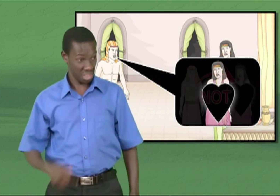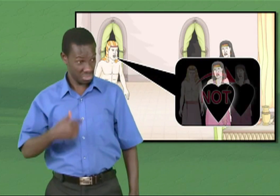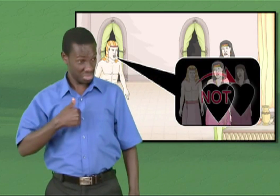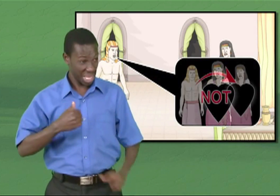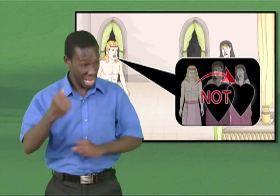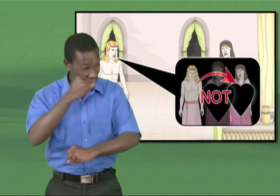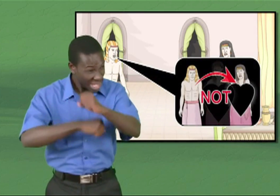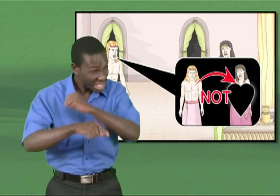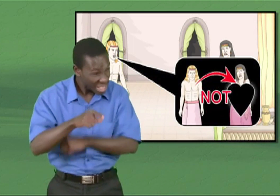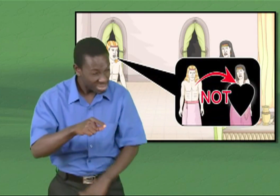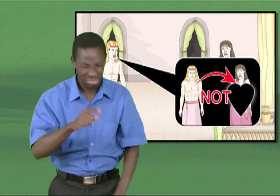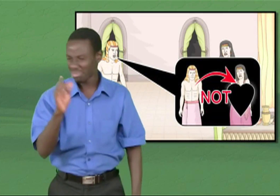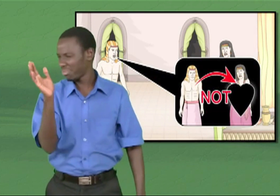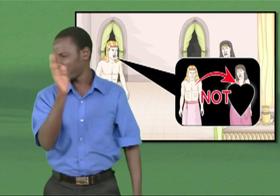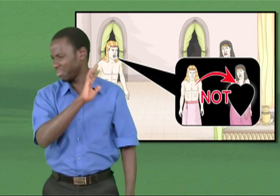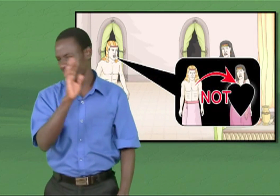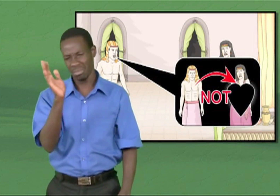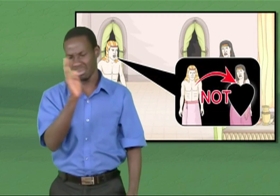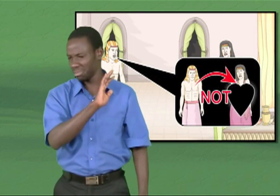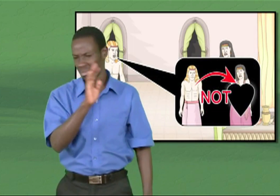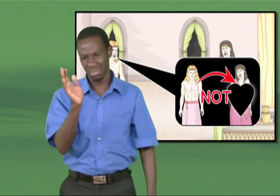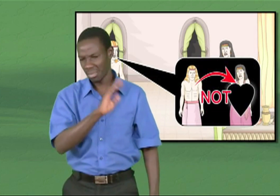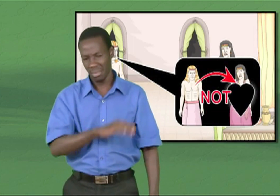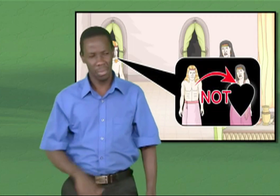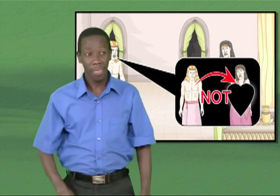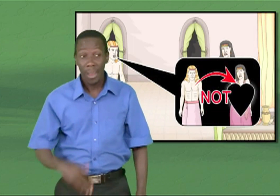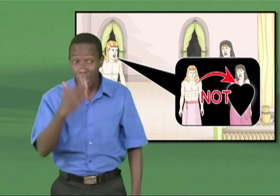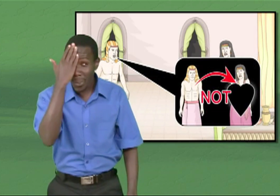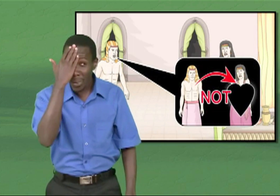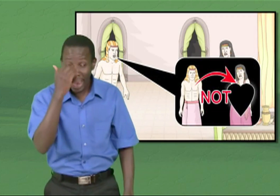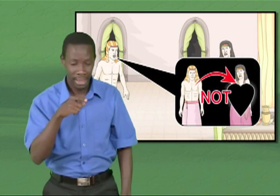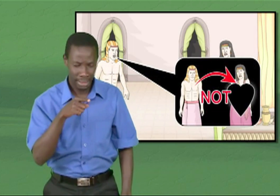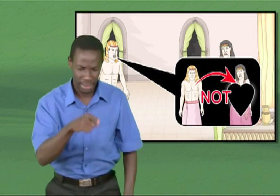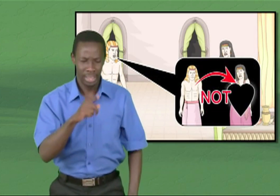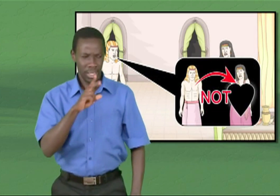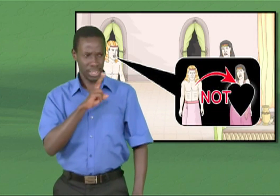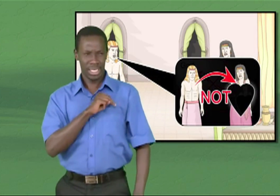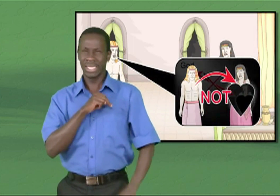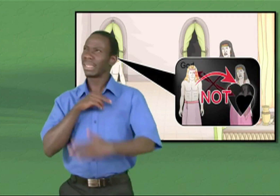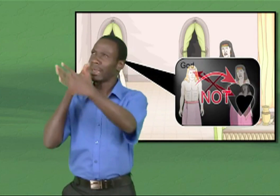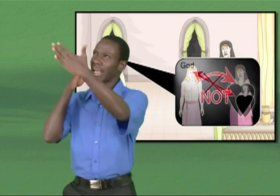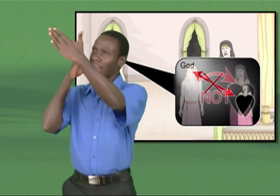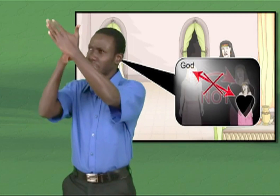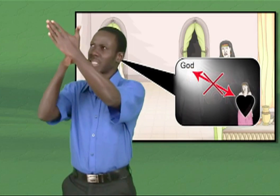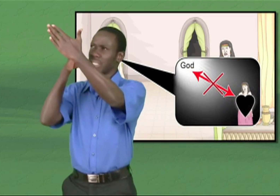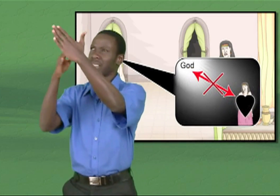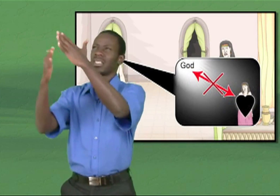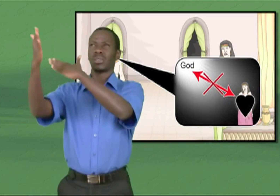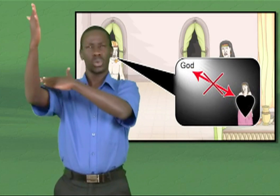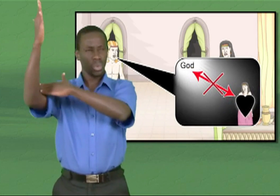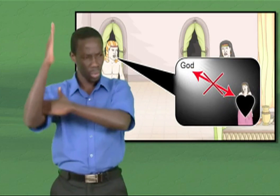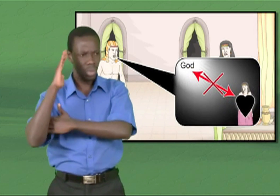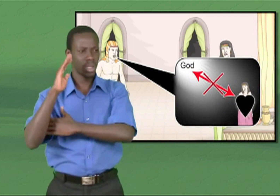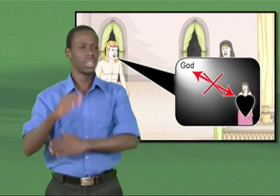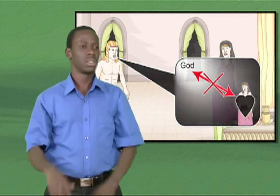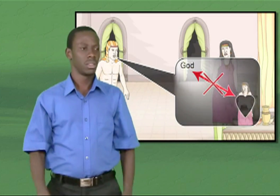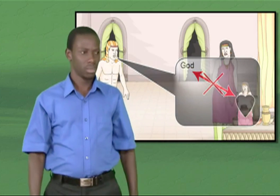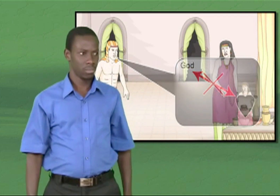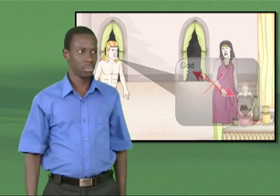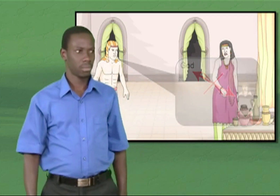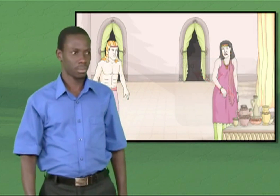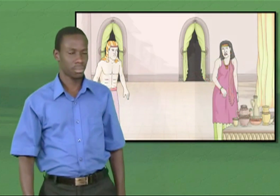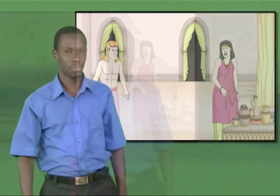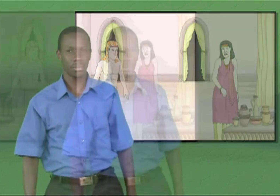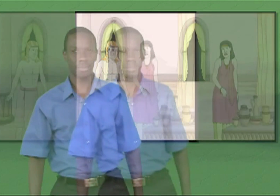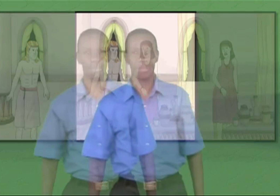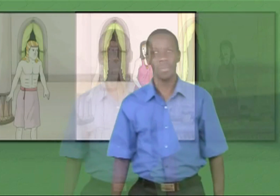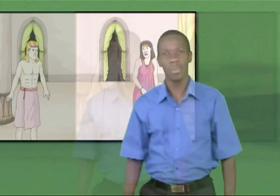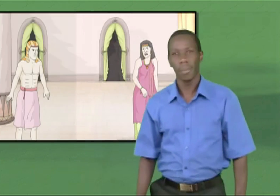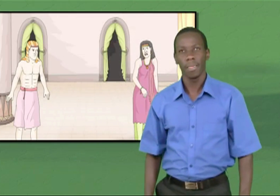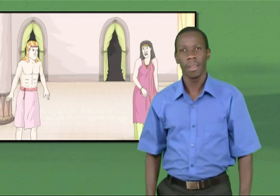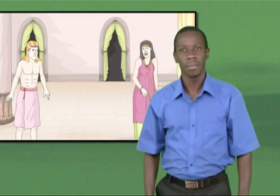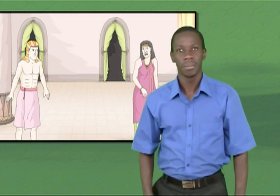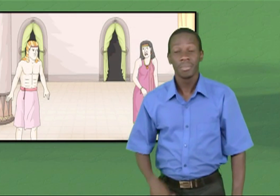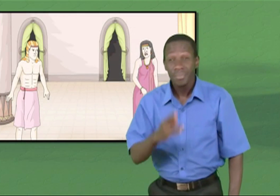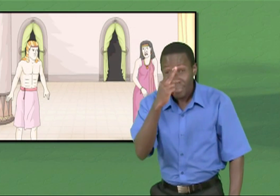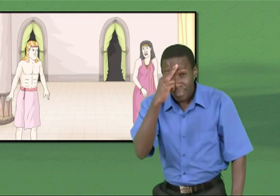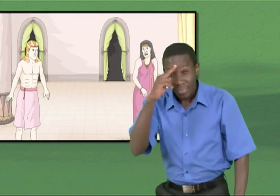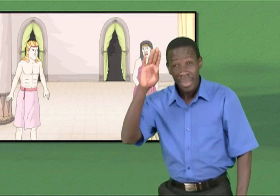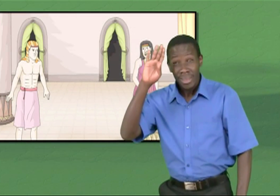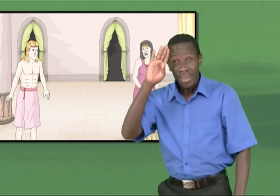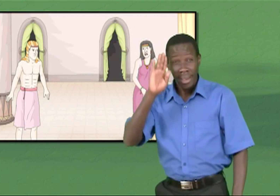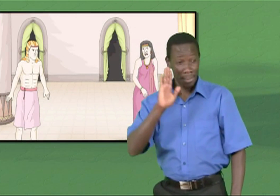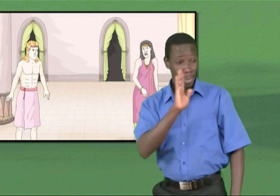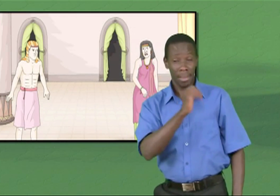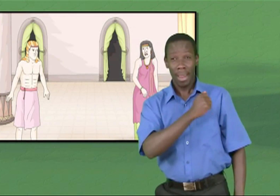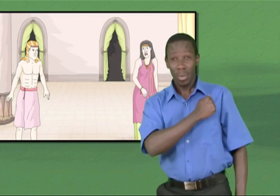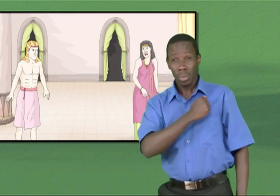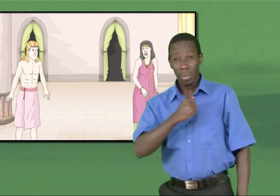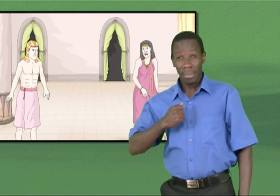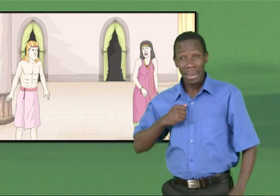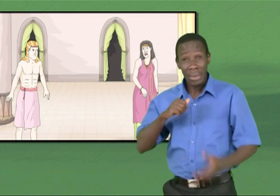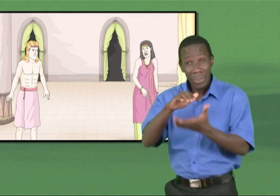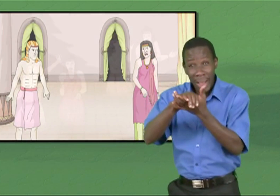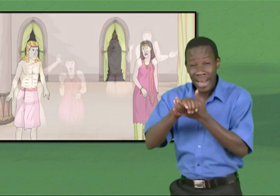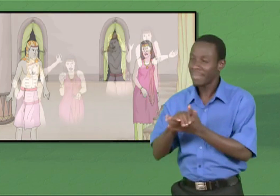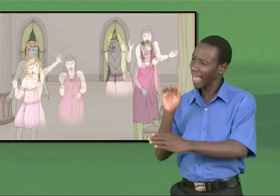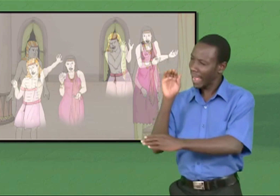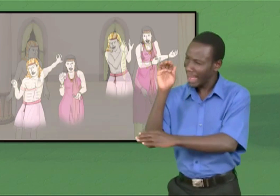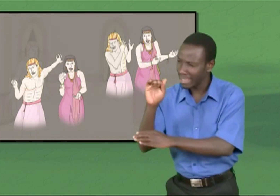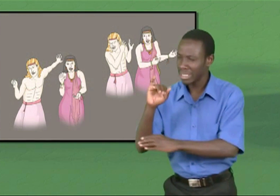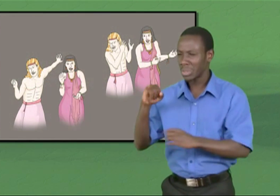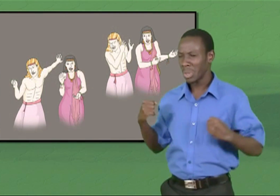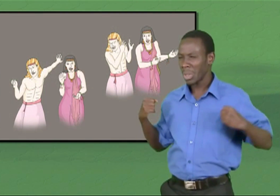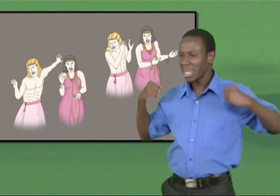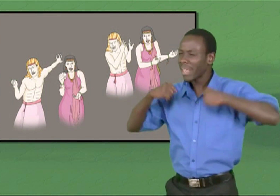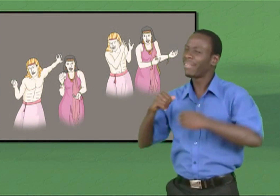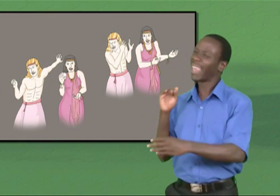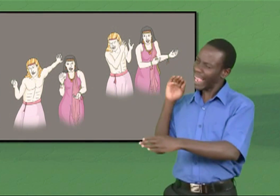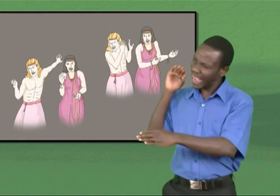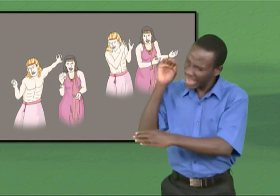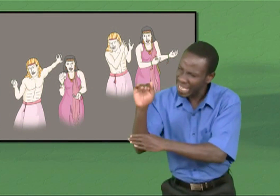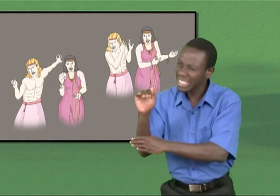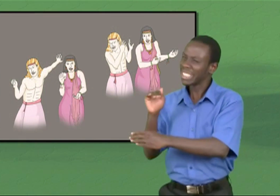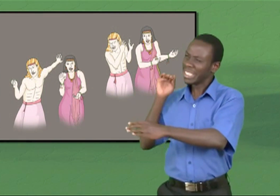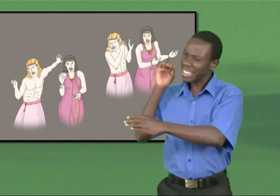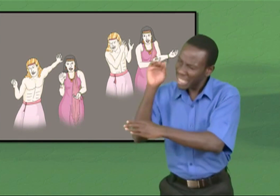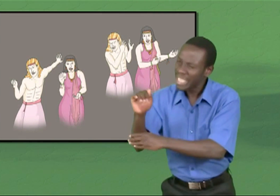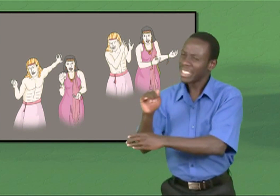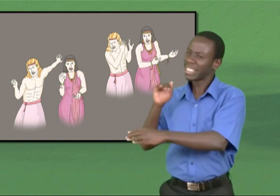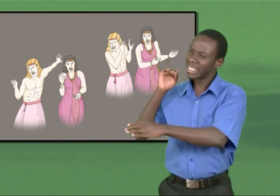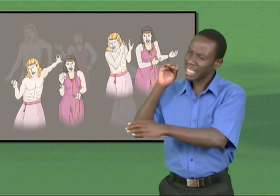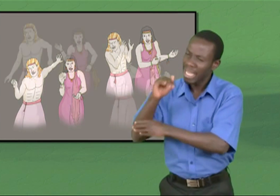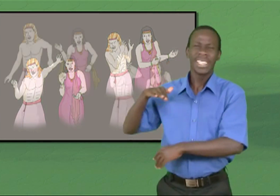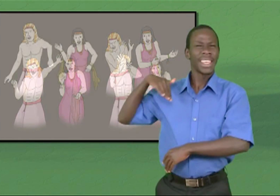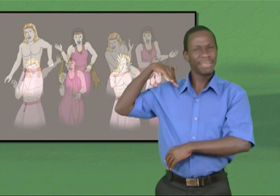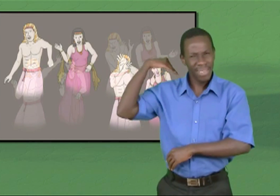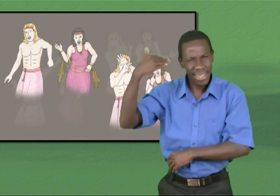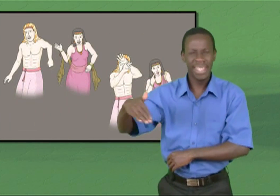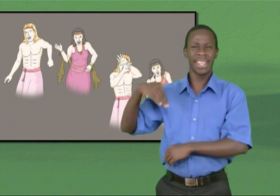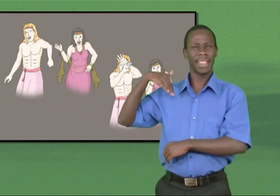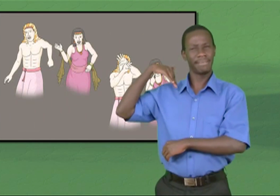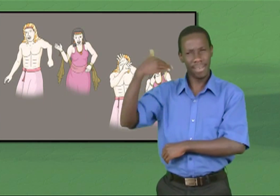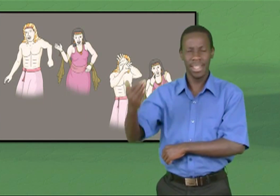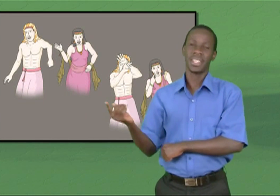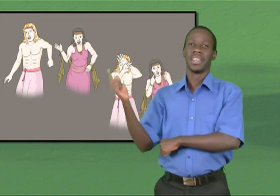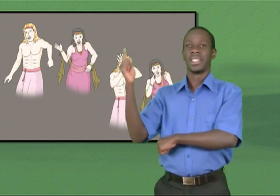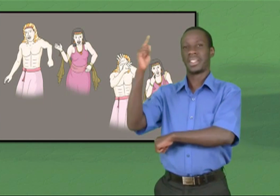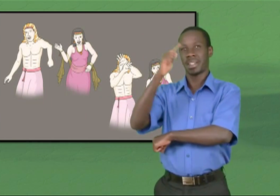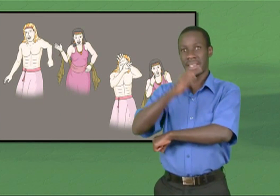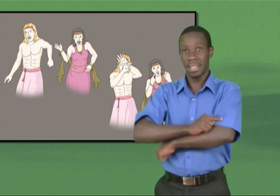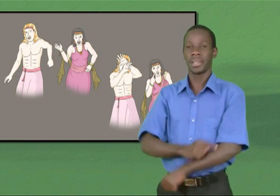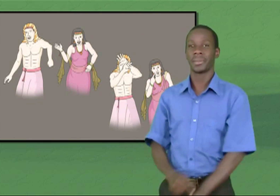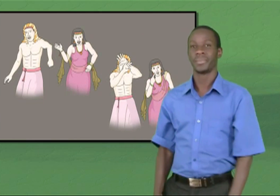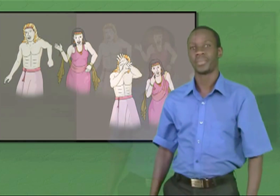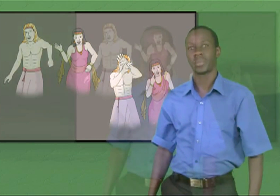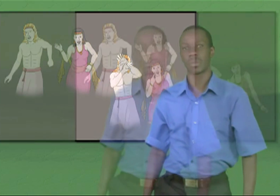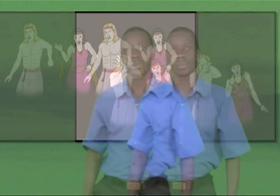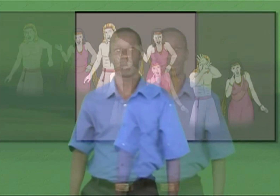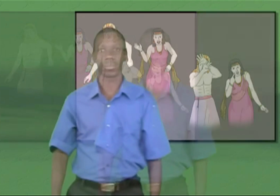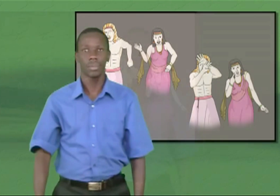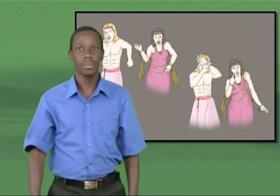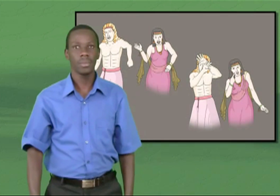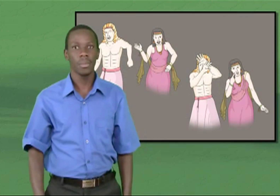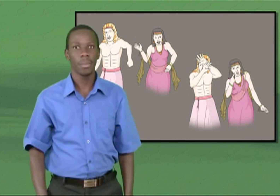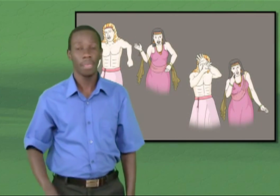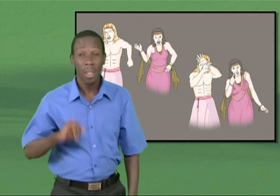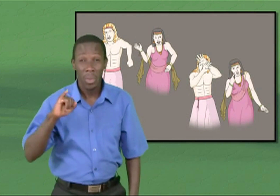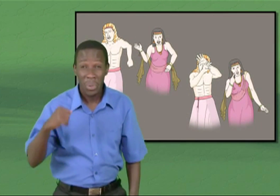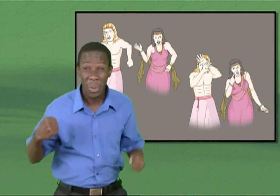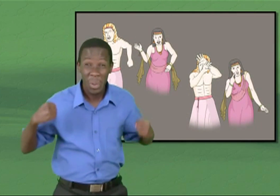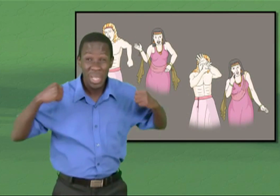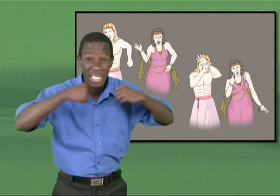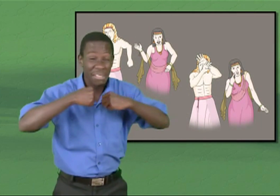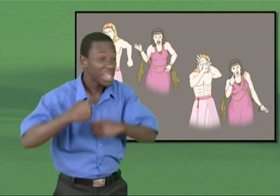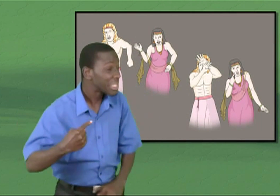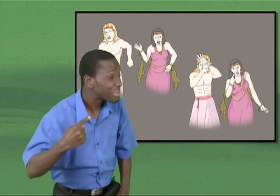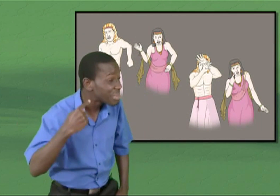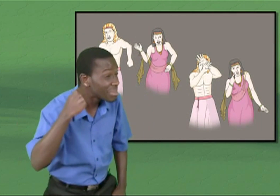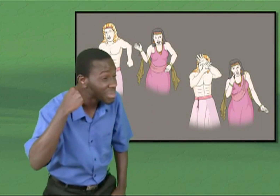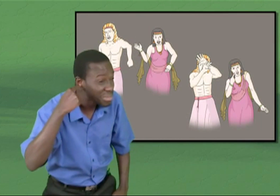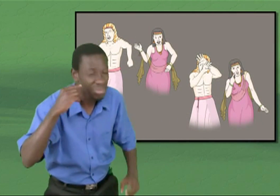So how could I do such a great evil and sin against God?”